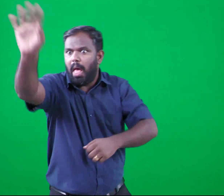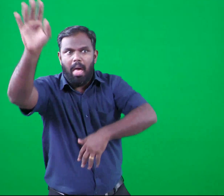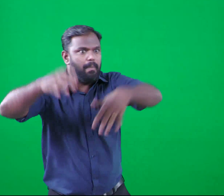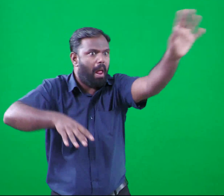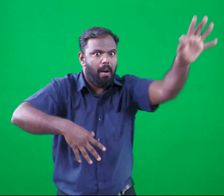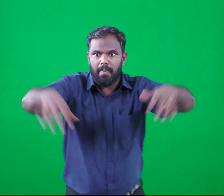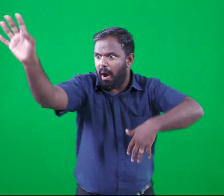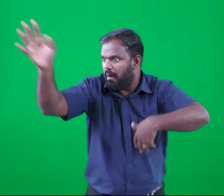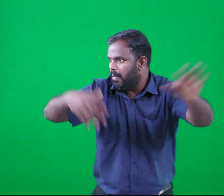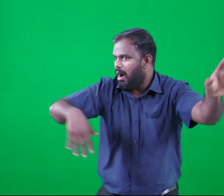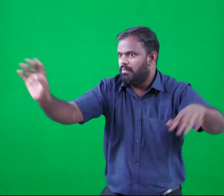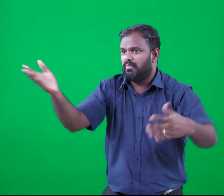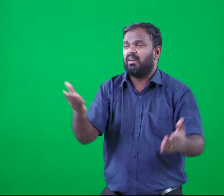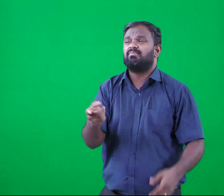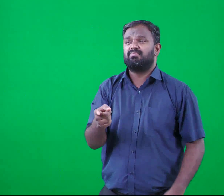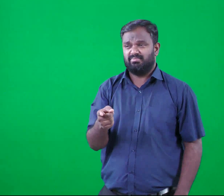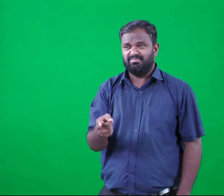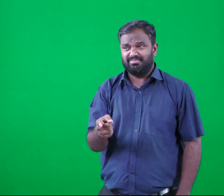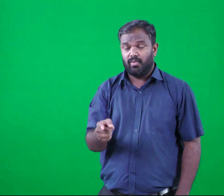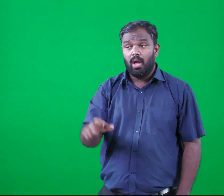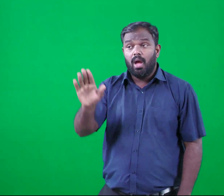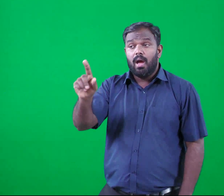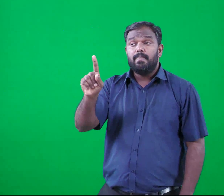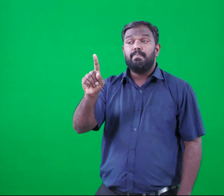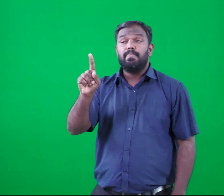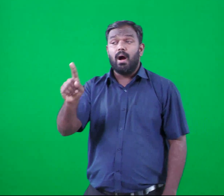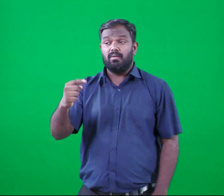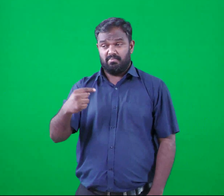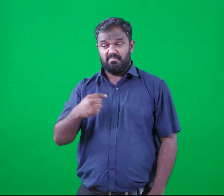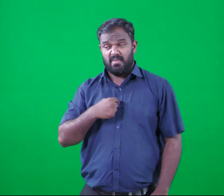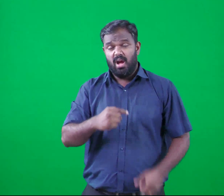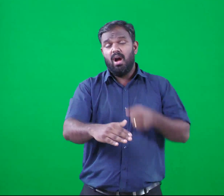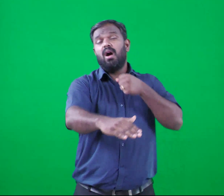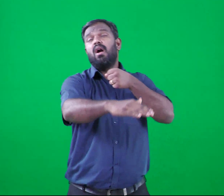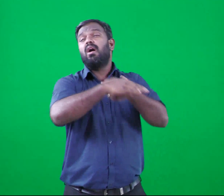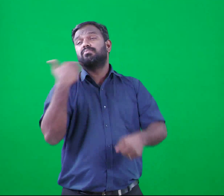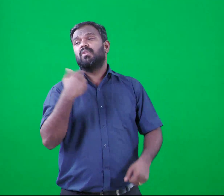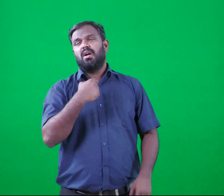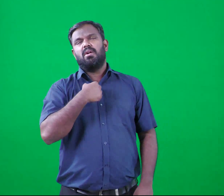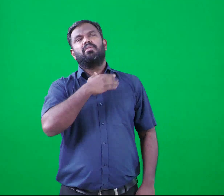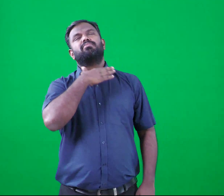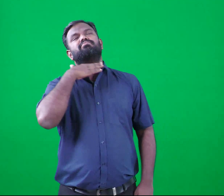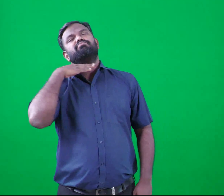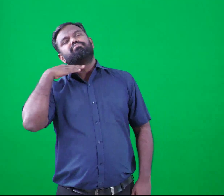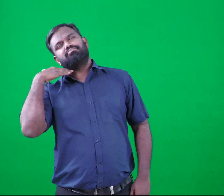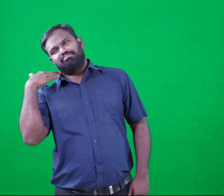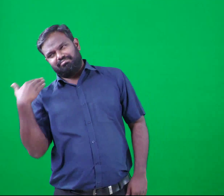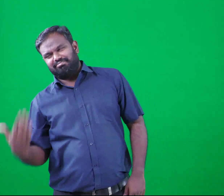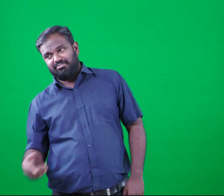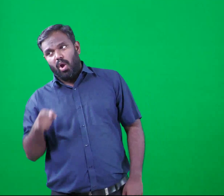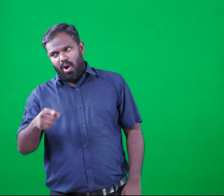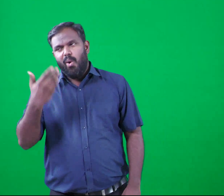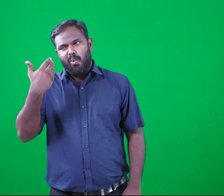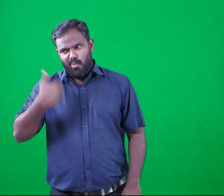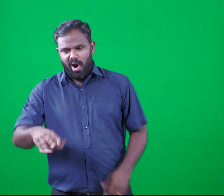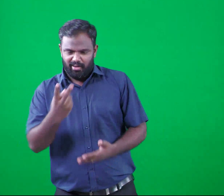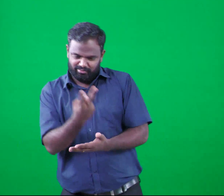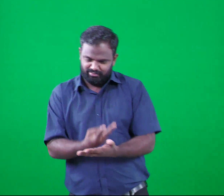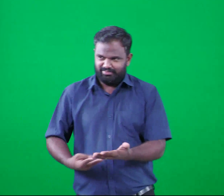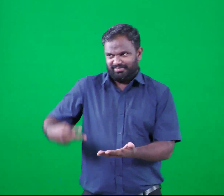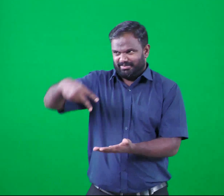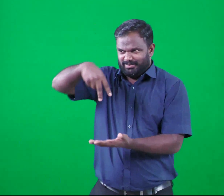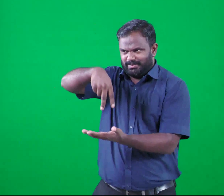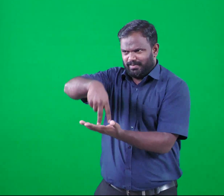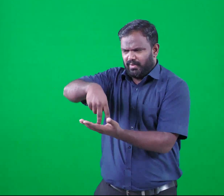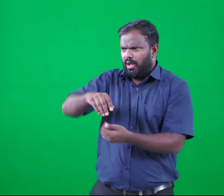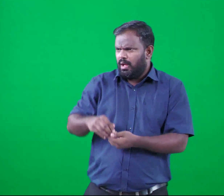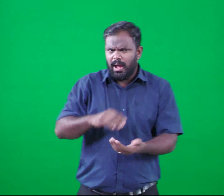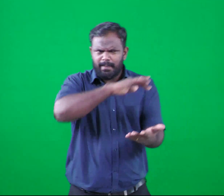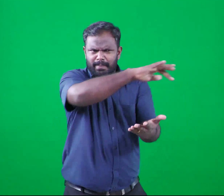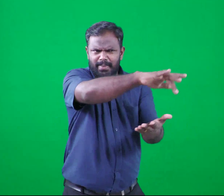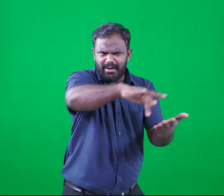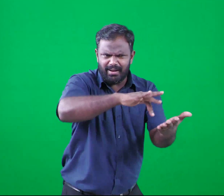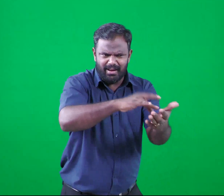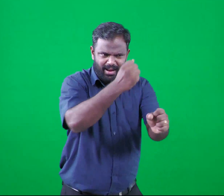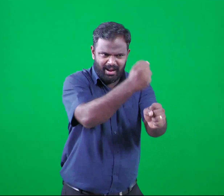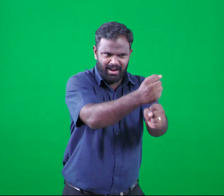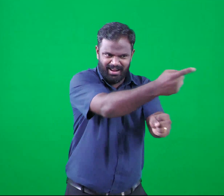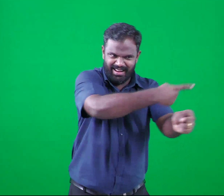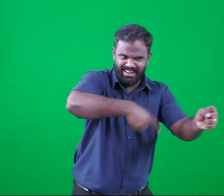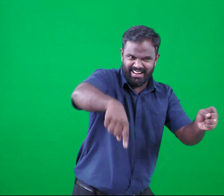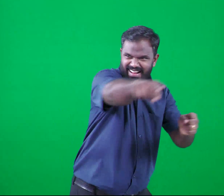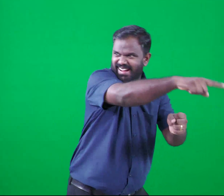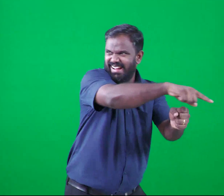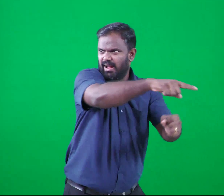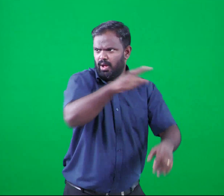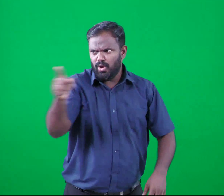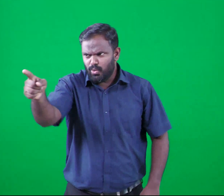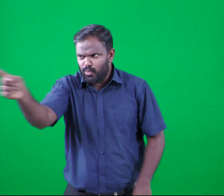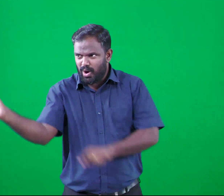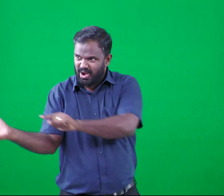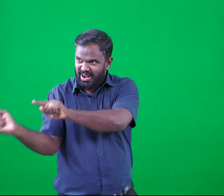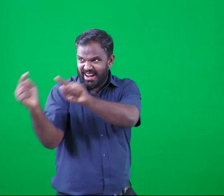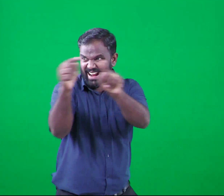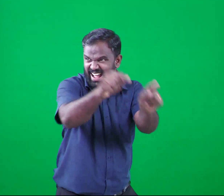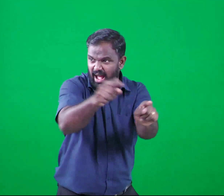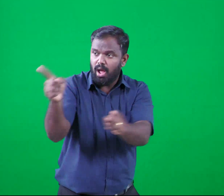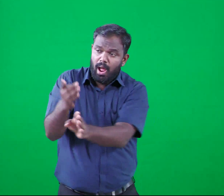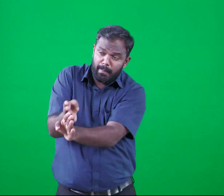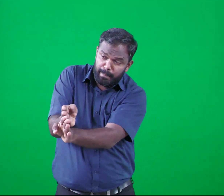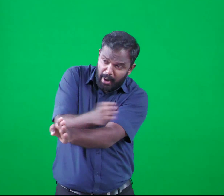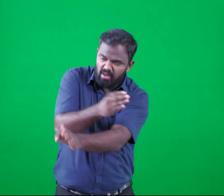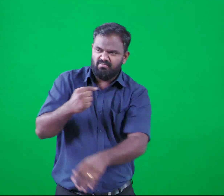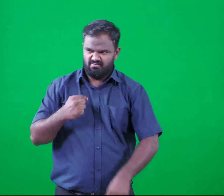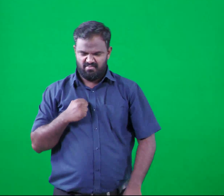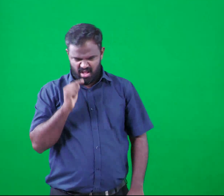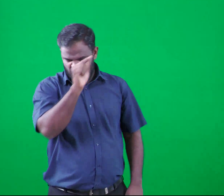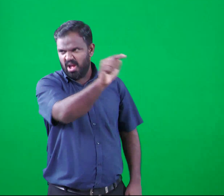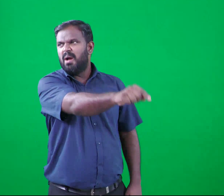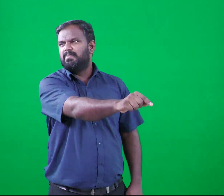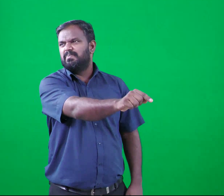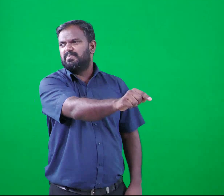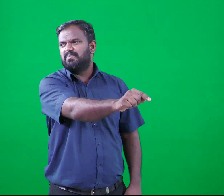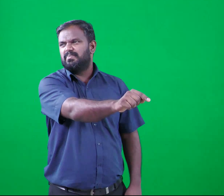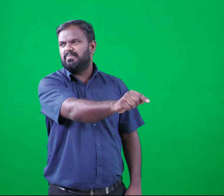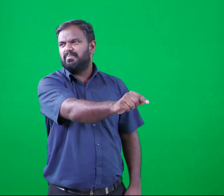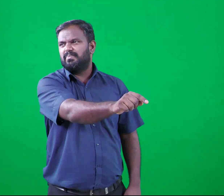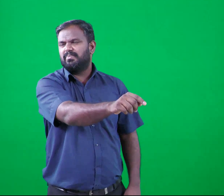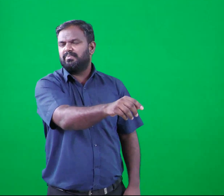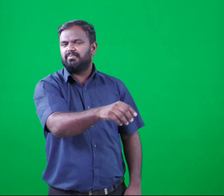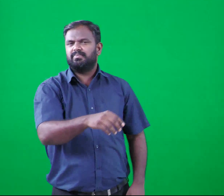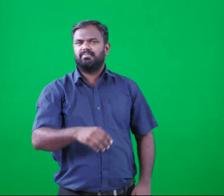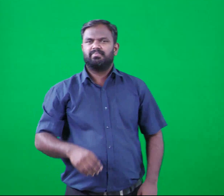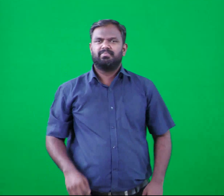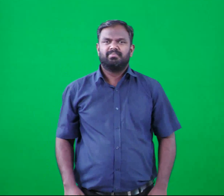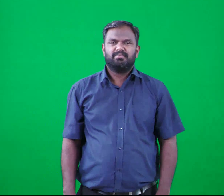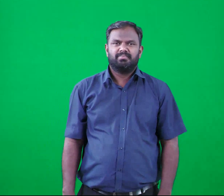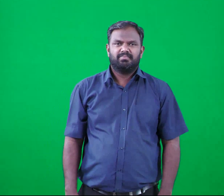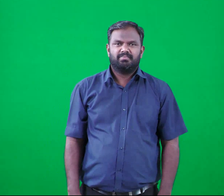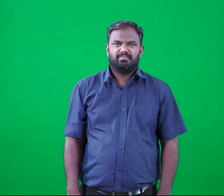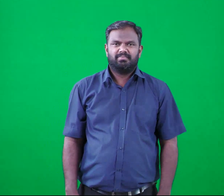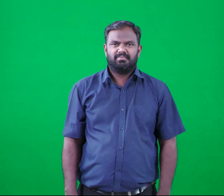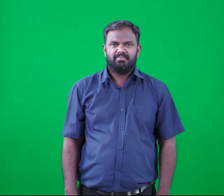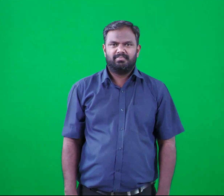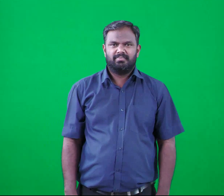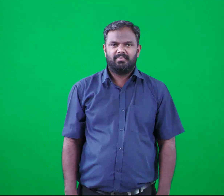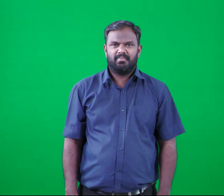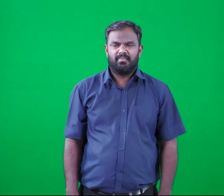But after I have risen, I will go ahead of you into Galilee."